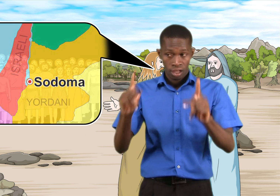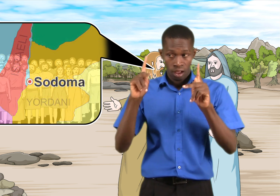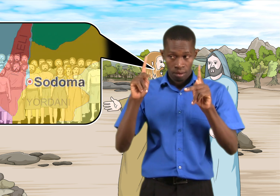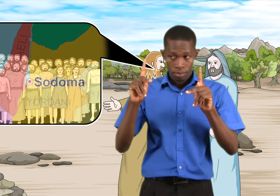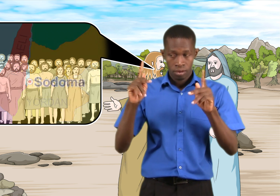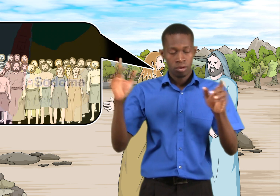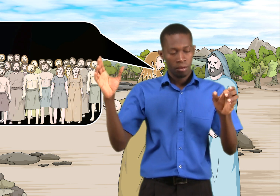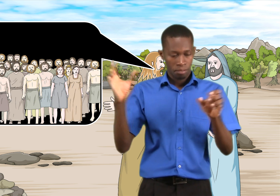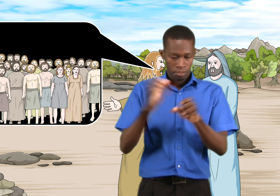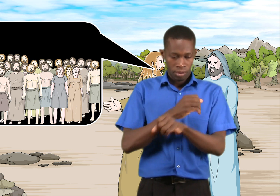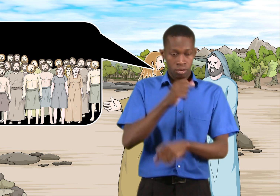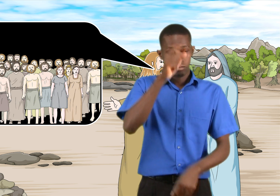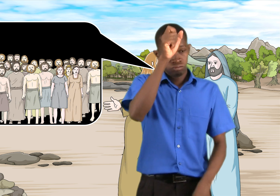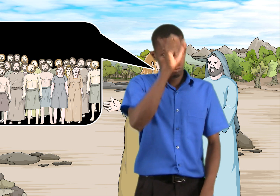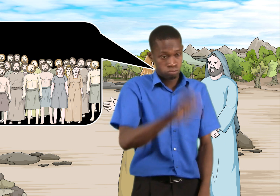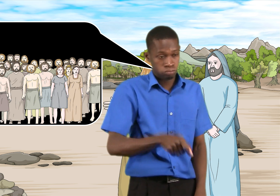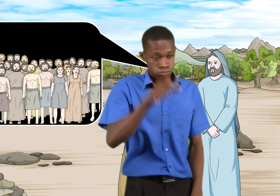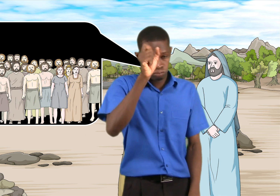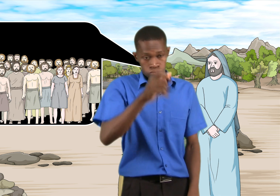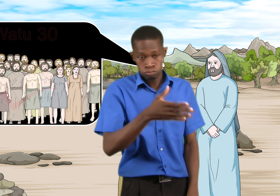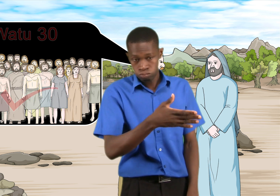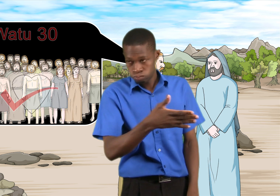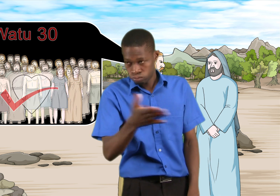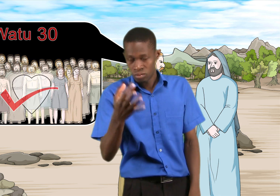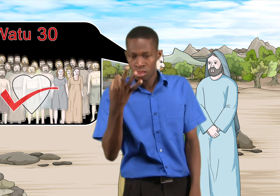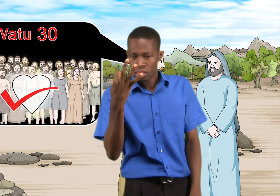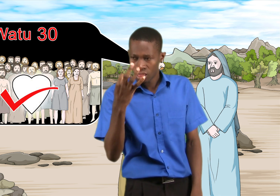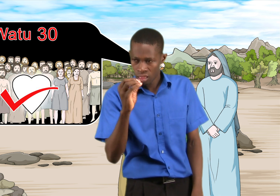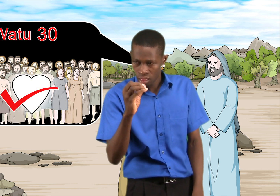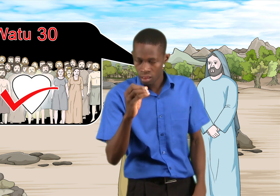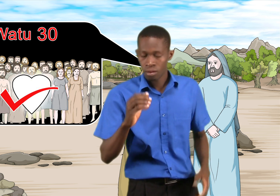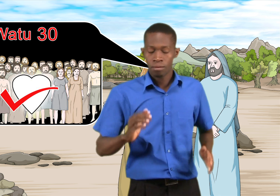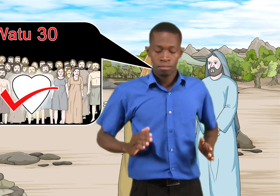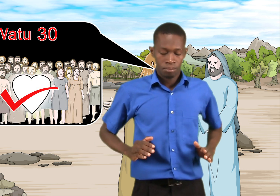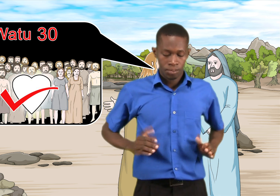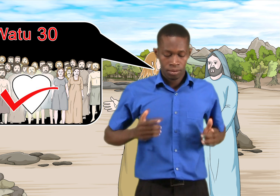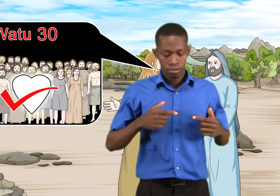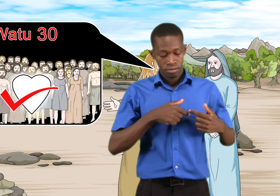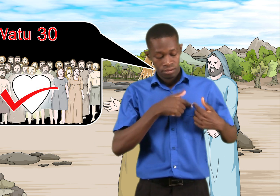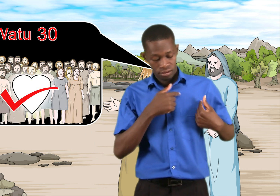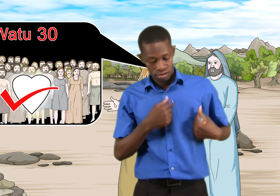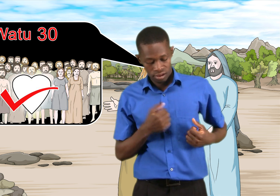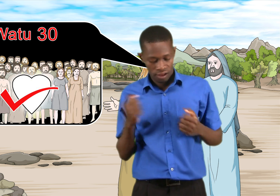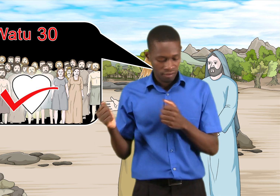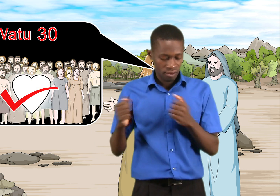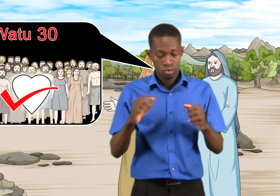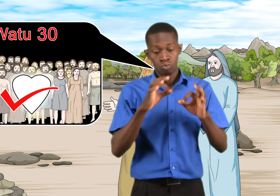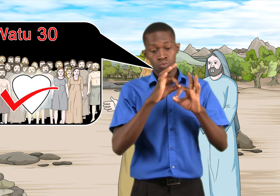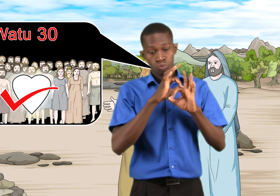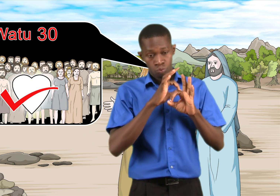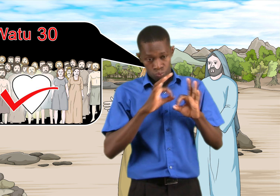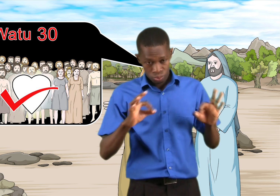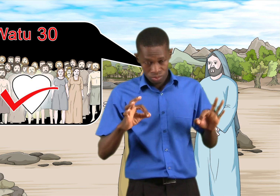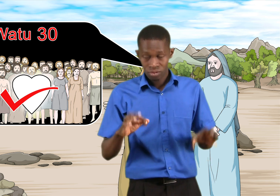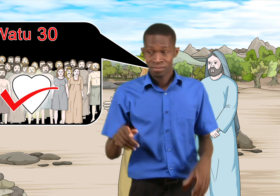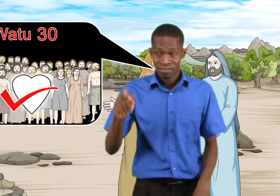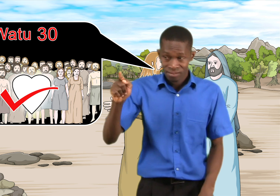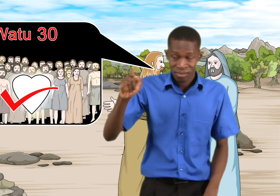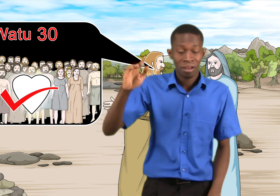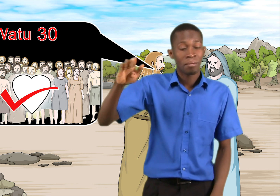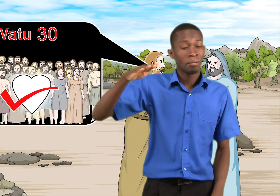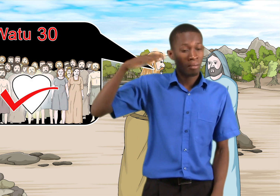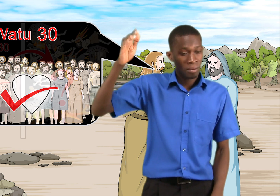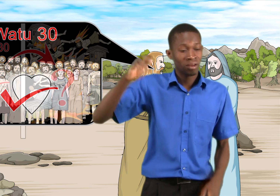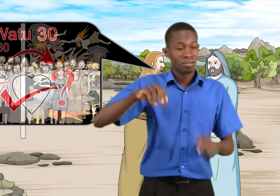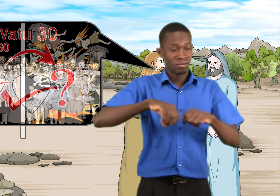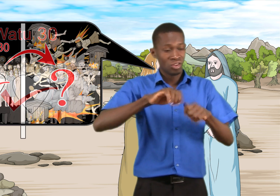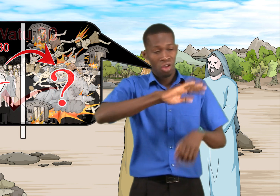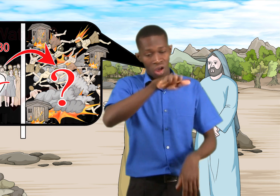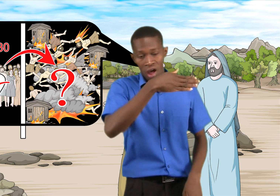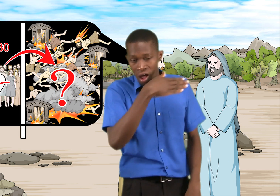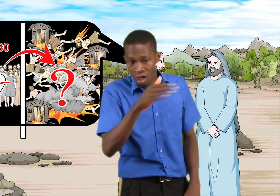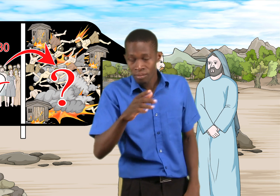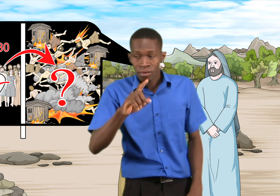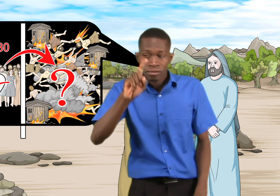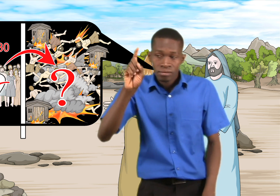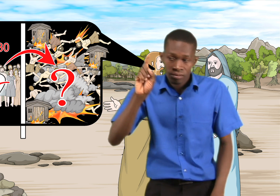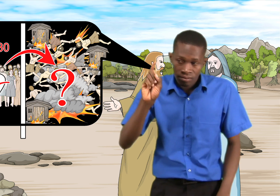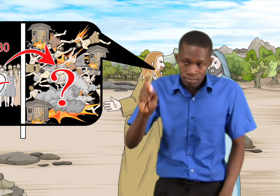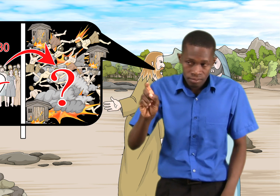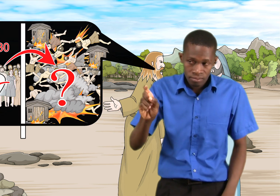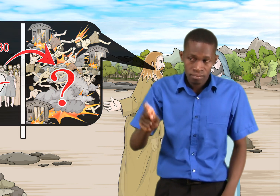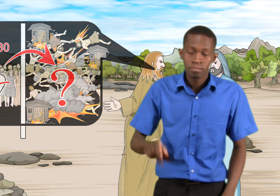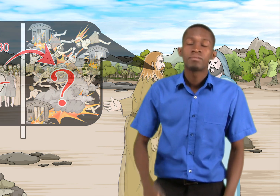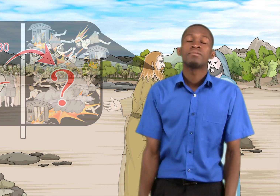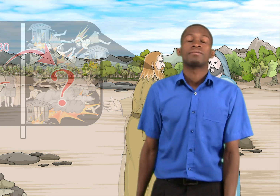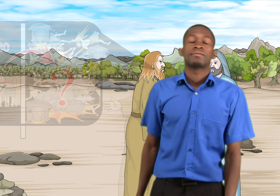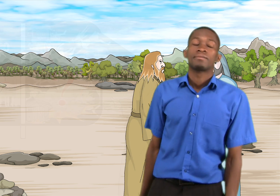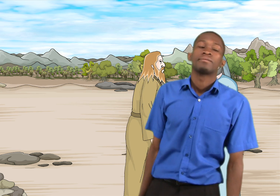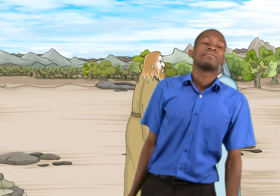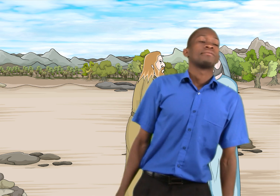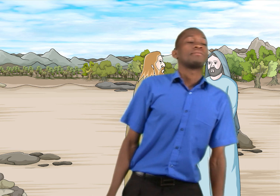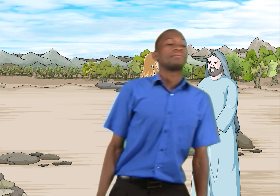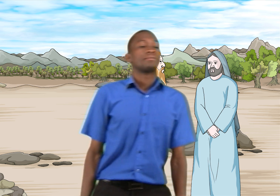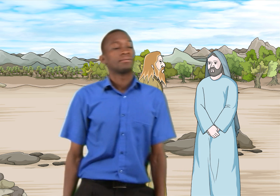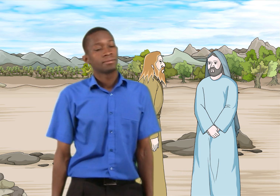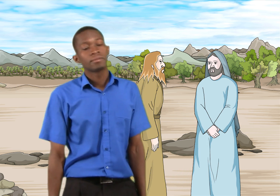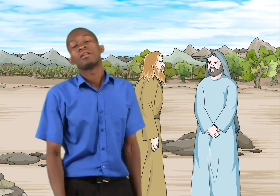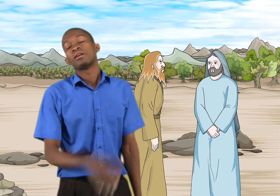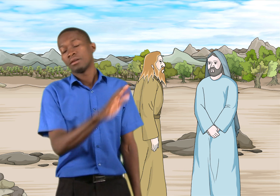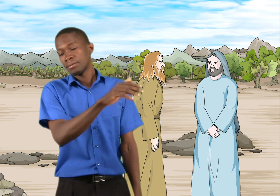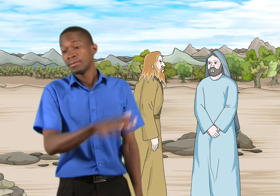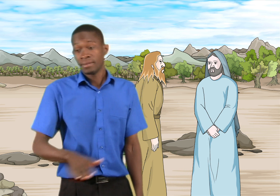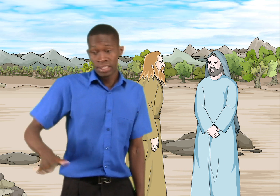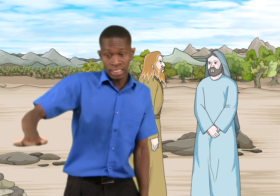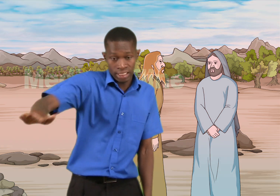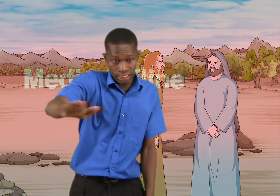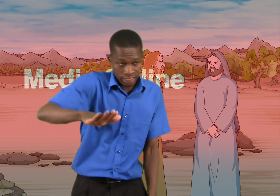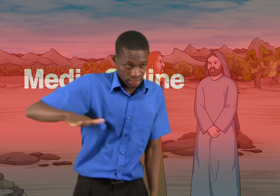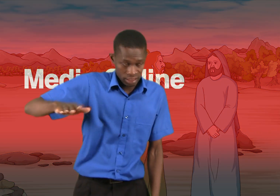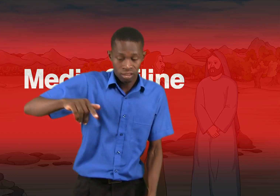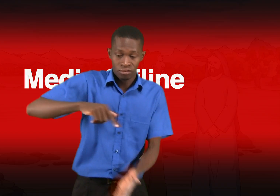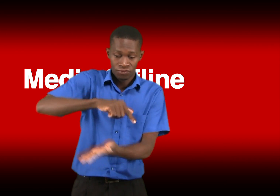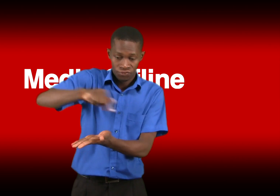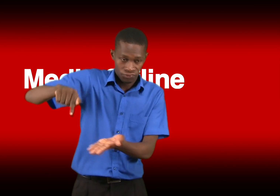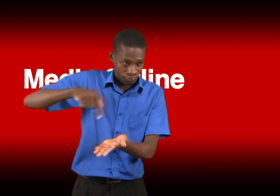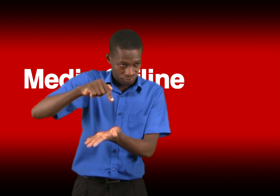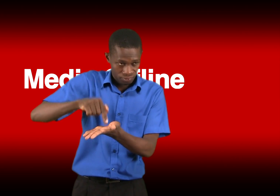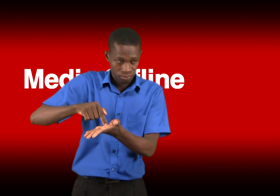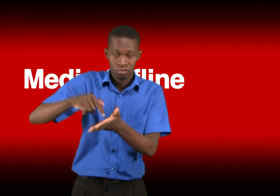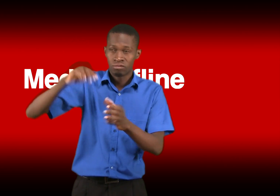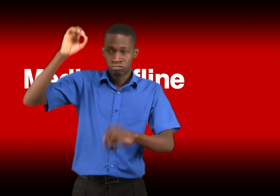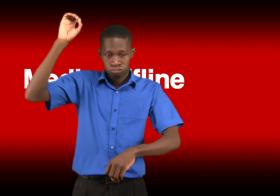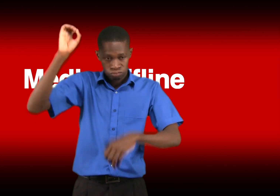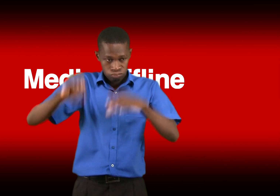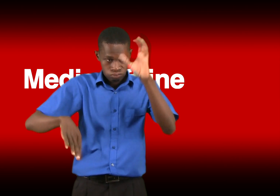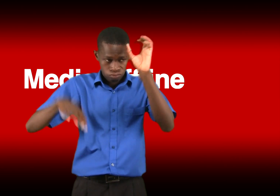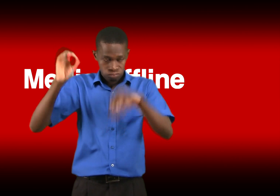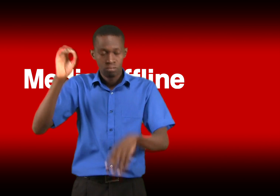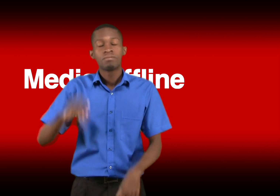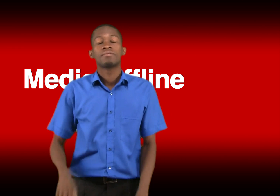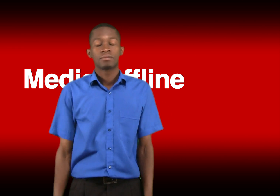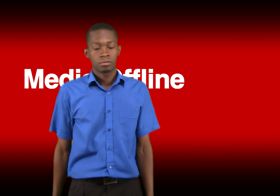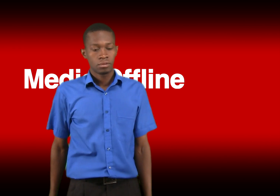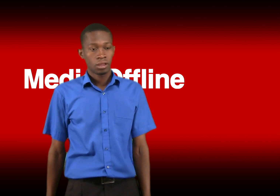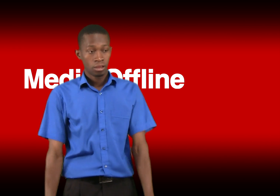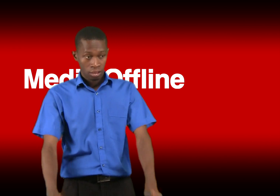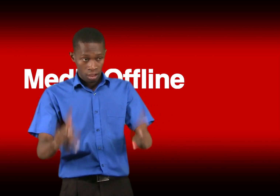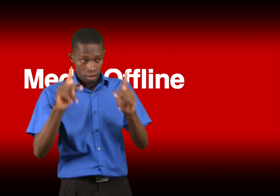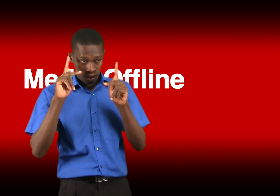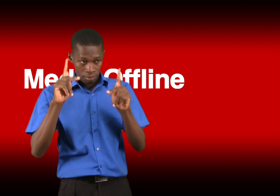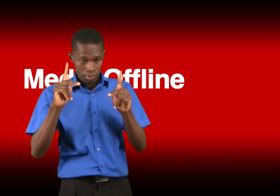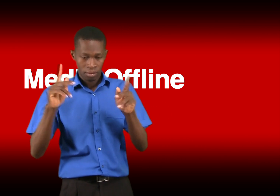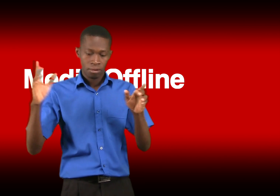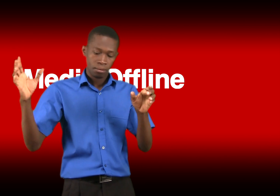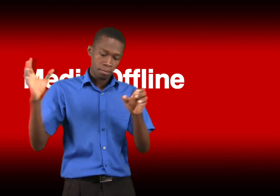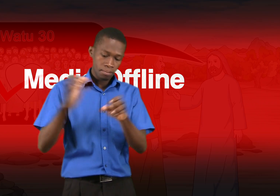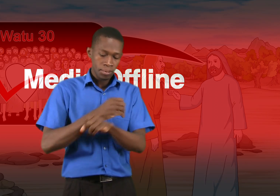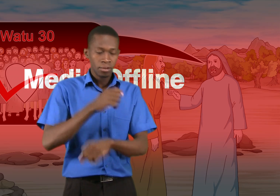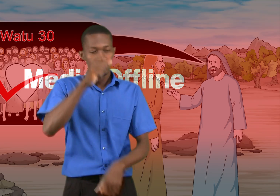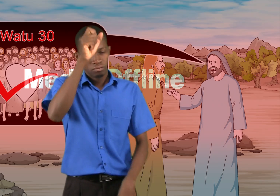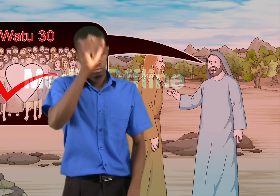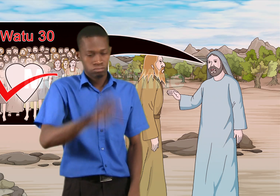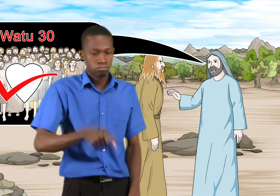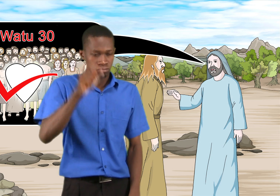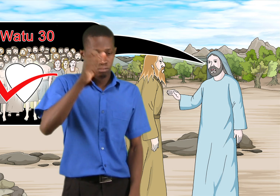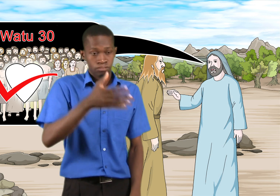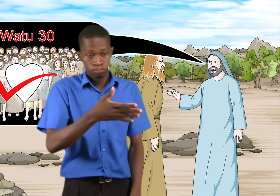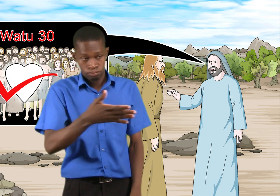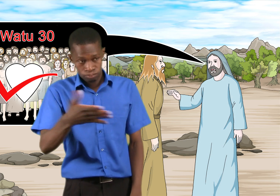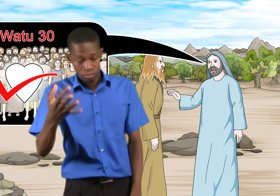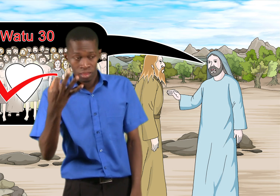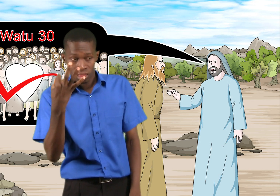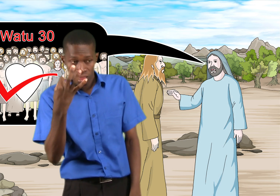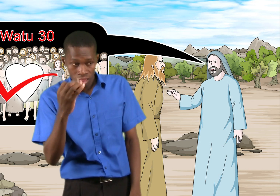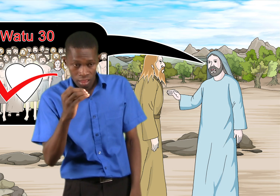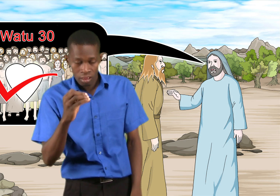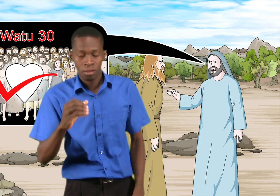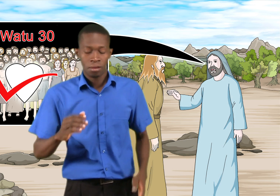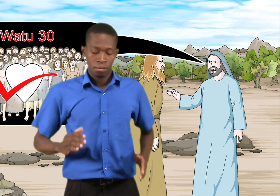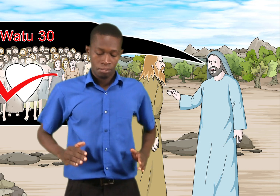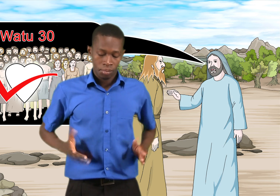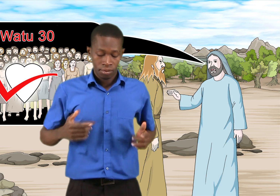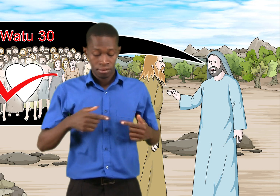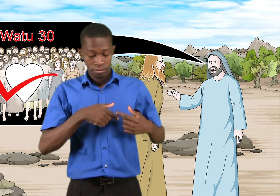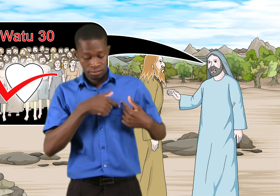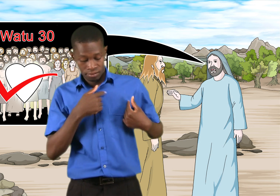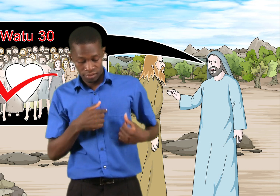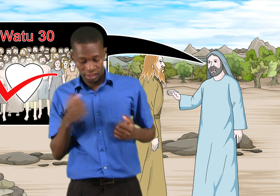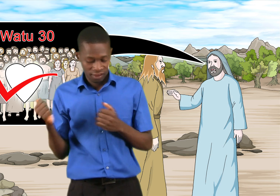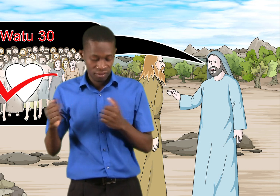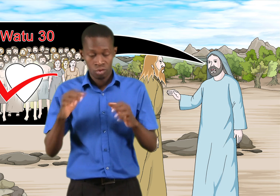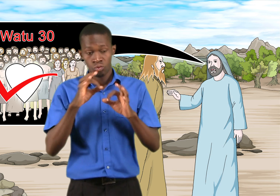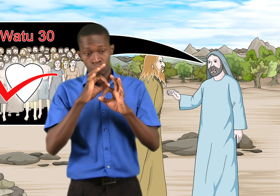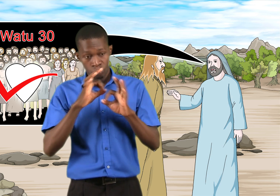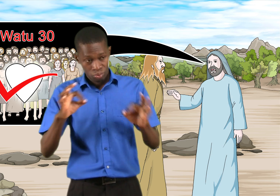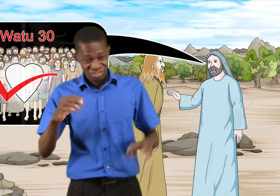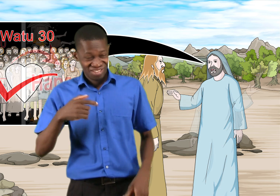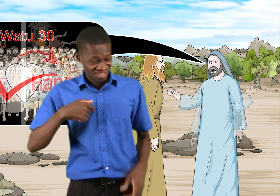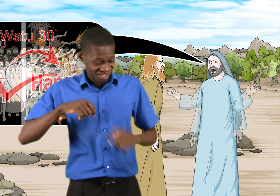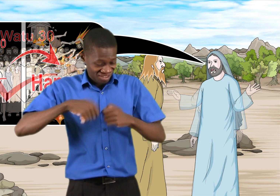He replied, “If I find thirty there, I will not do it.”